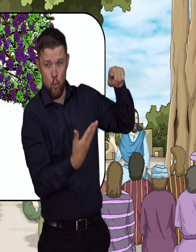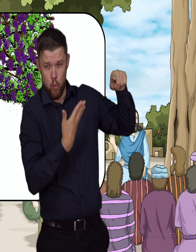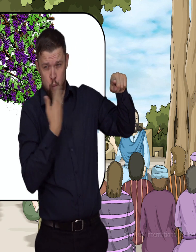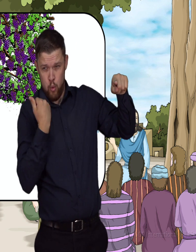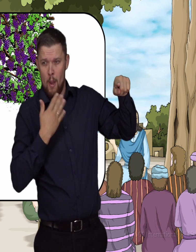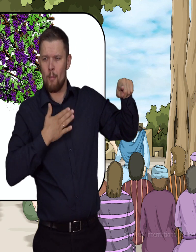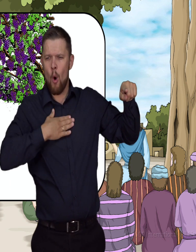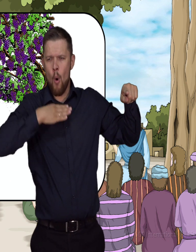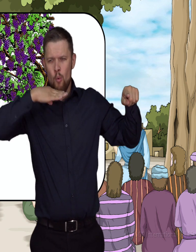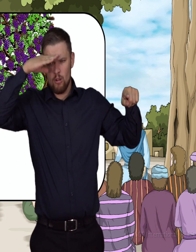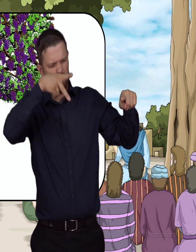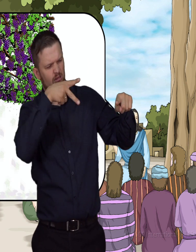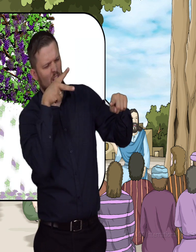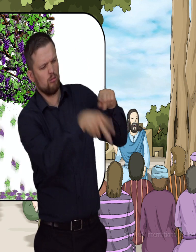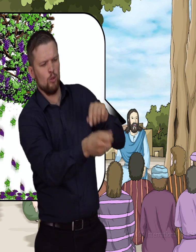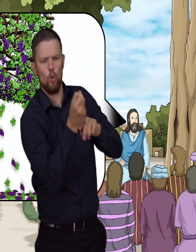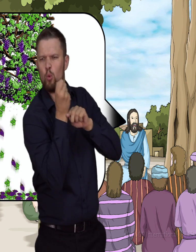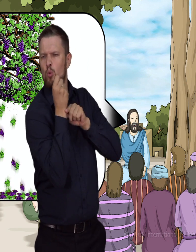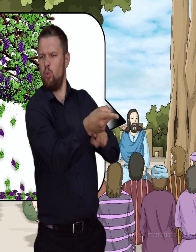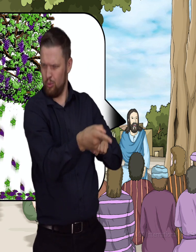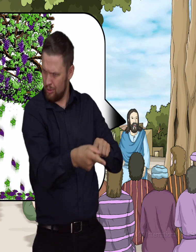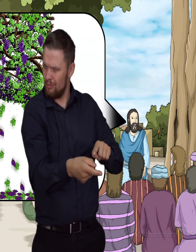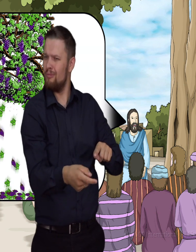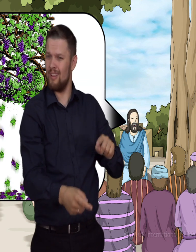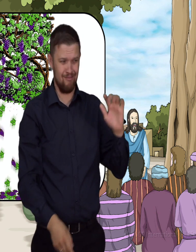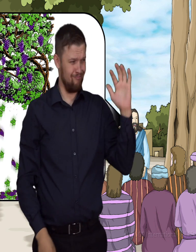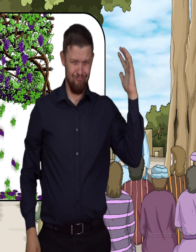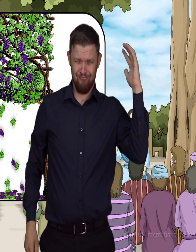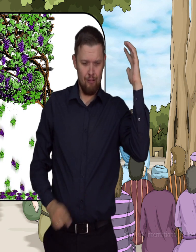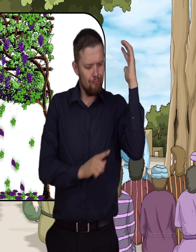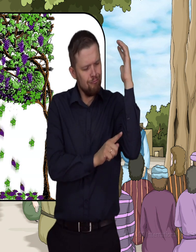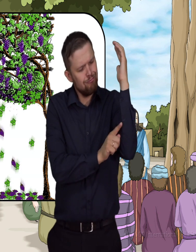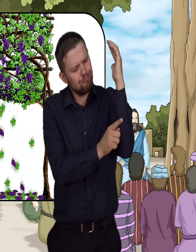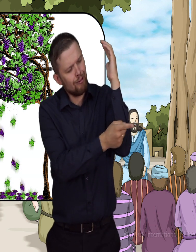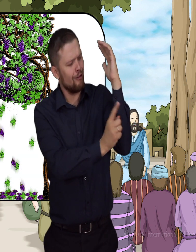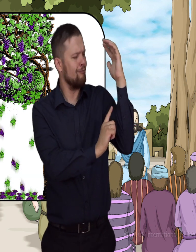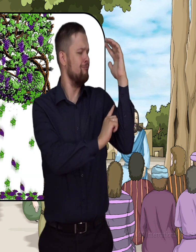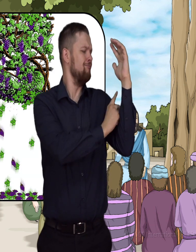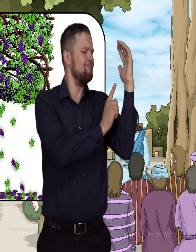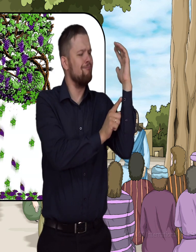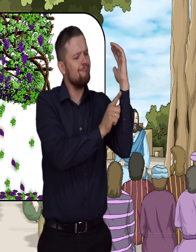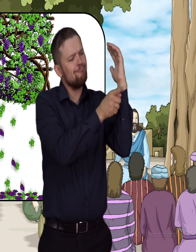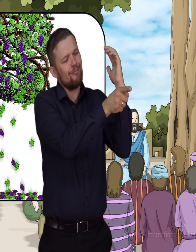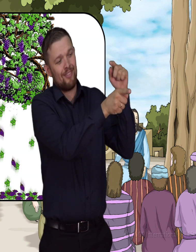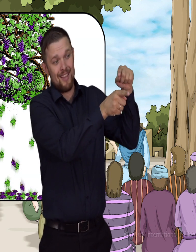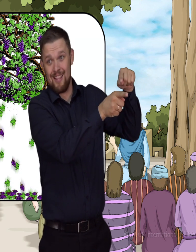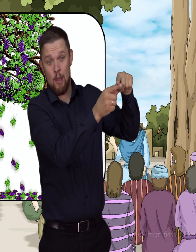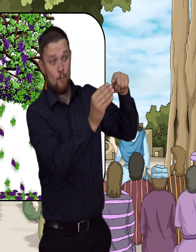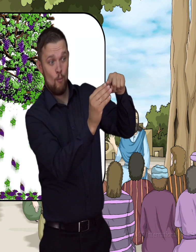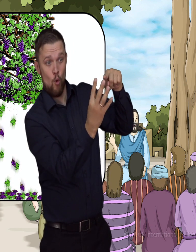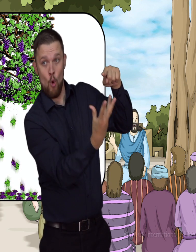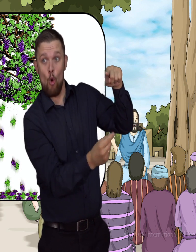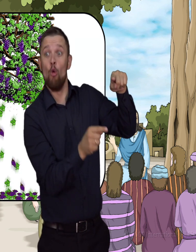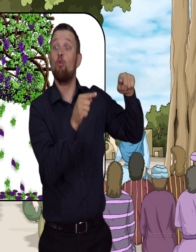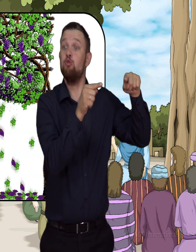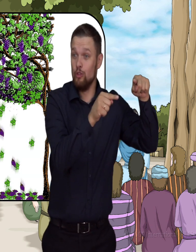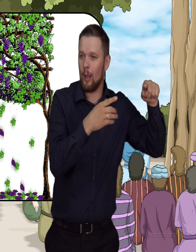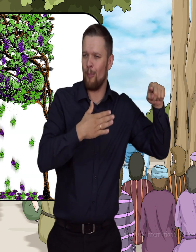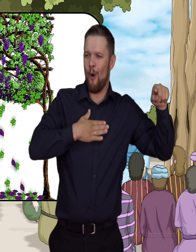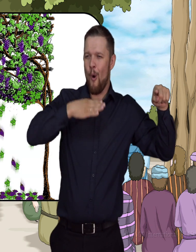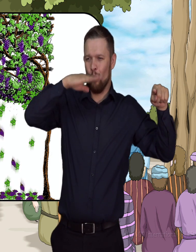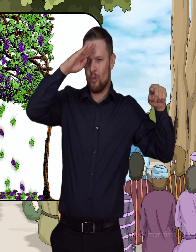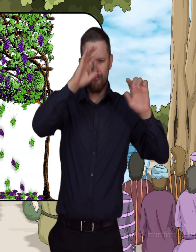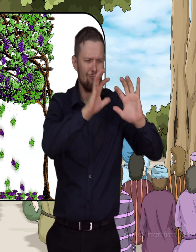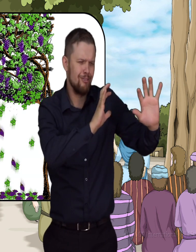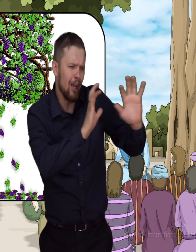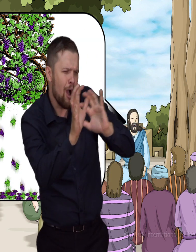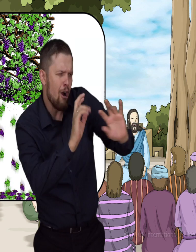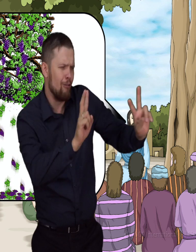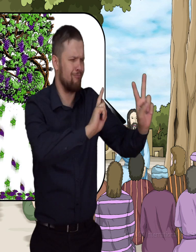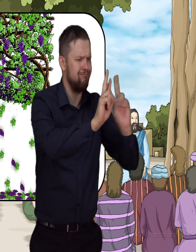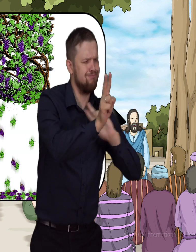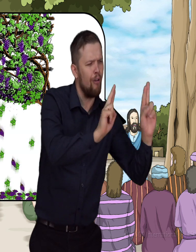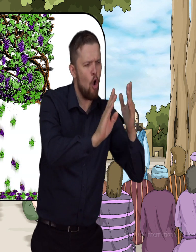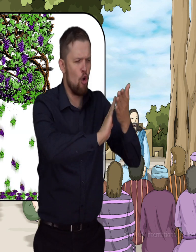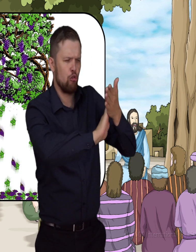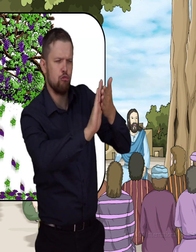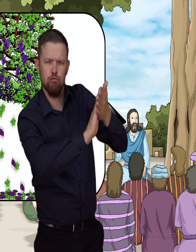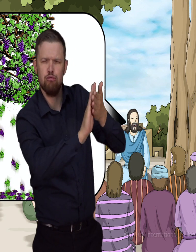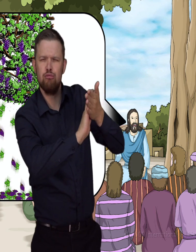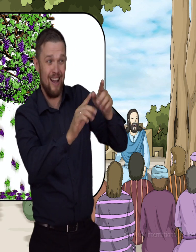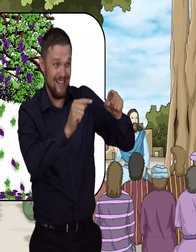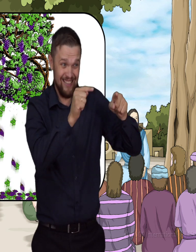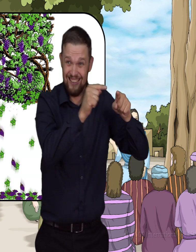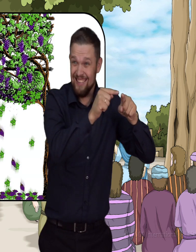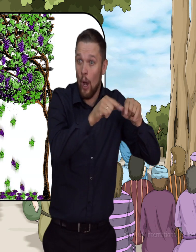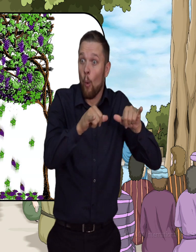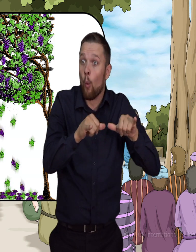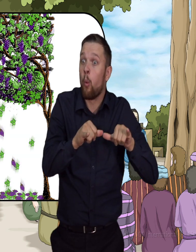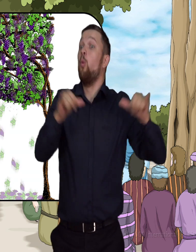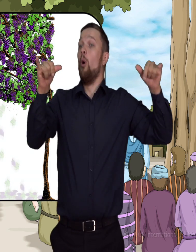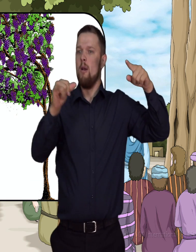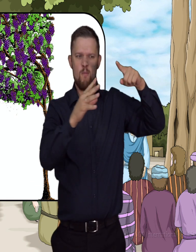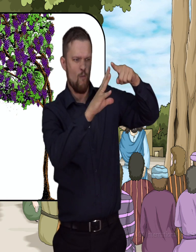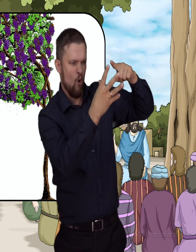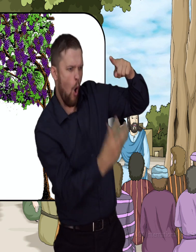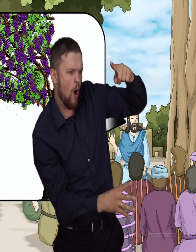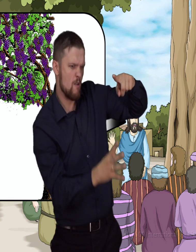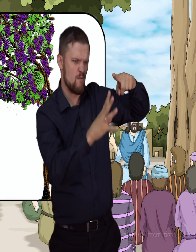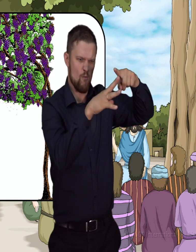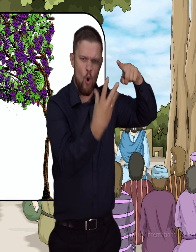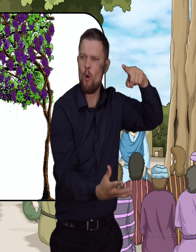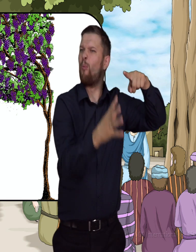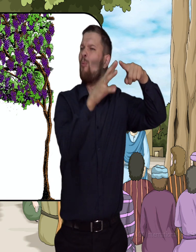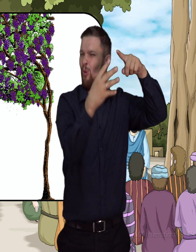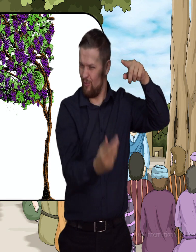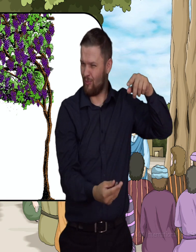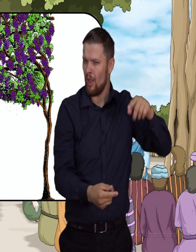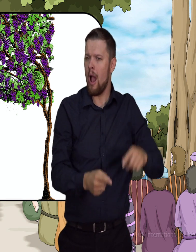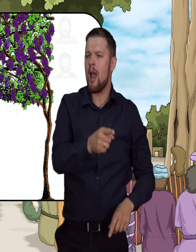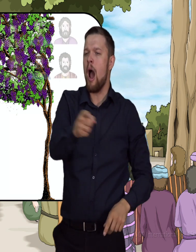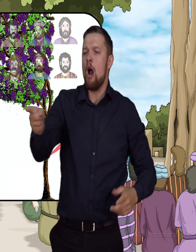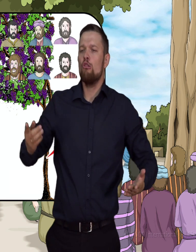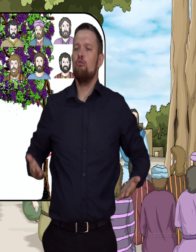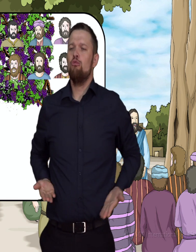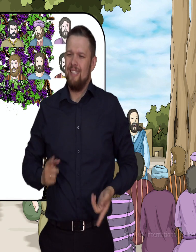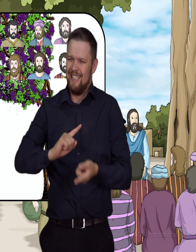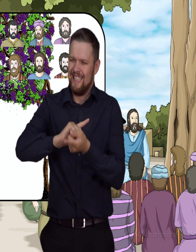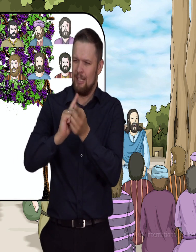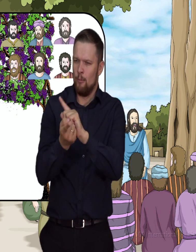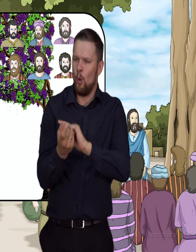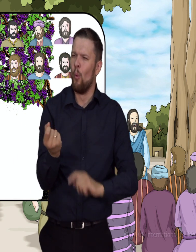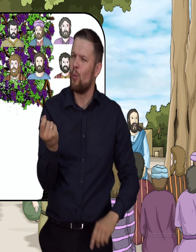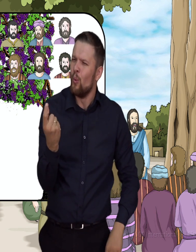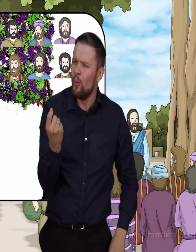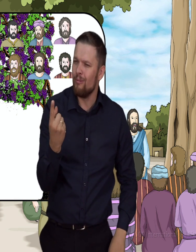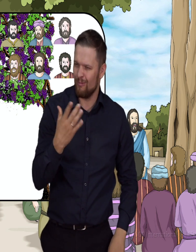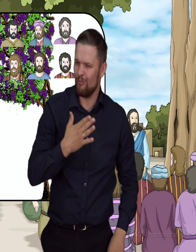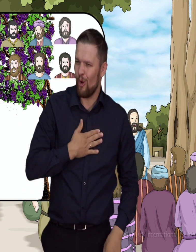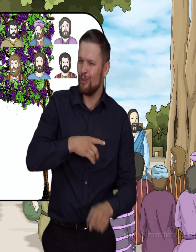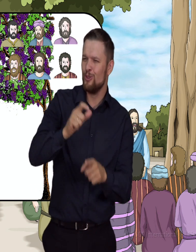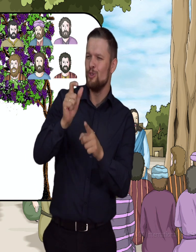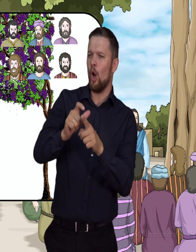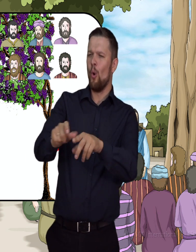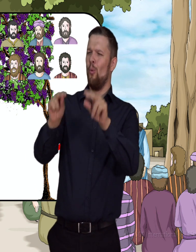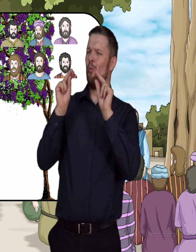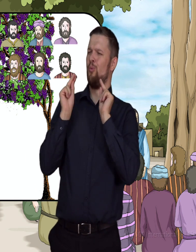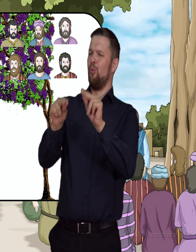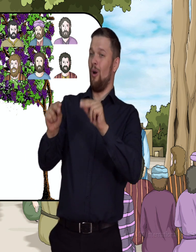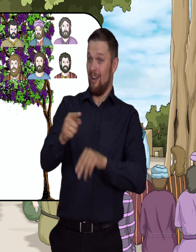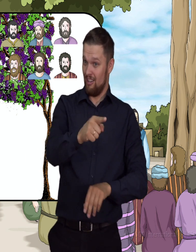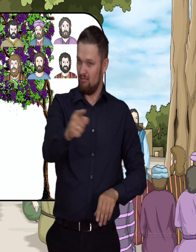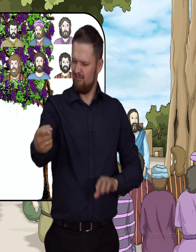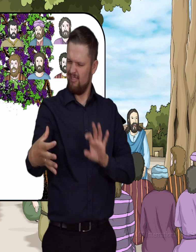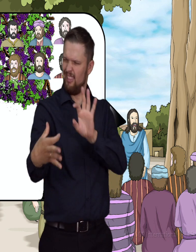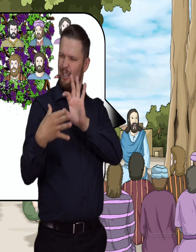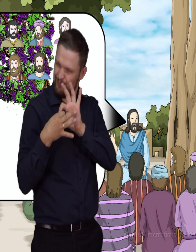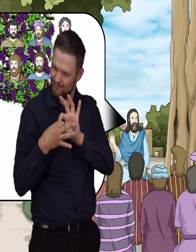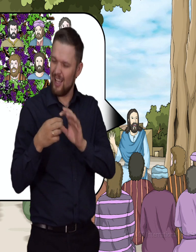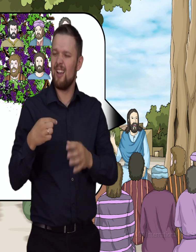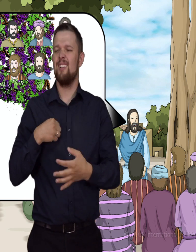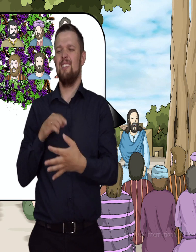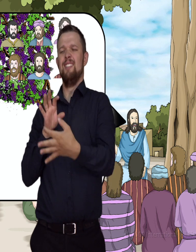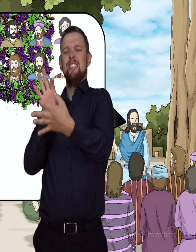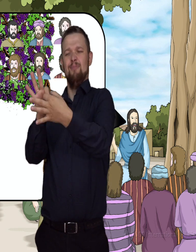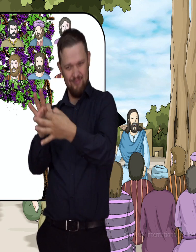He cuts off every branch in Me that bears no fruit, and every branch that does bear fruit, He prunes to make it even more fruitful.